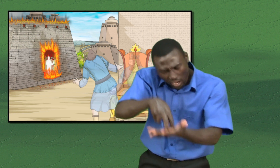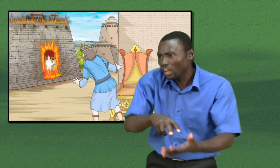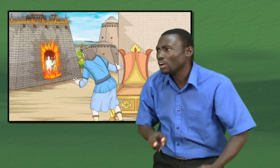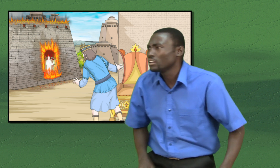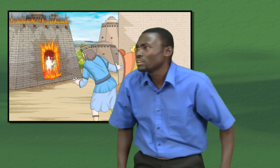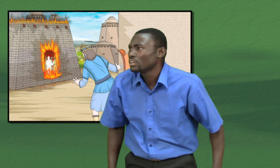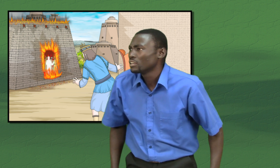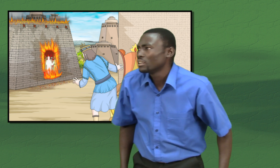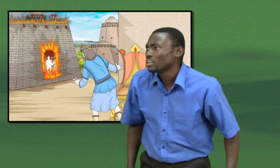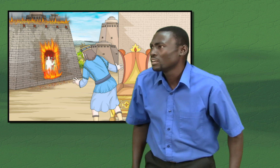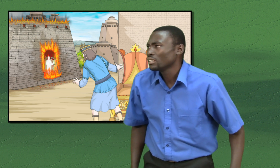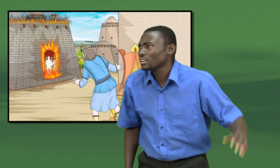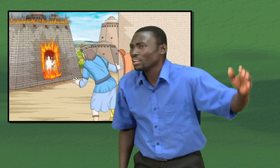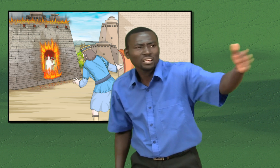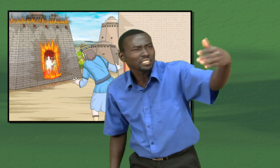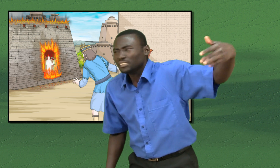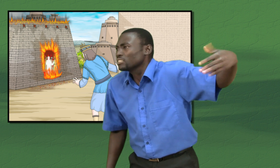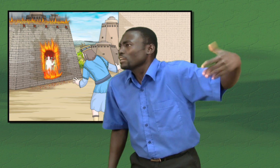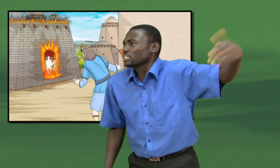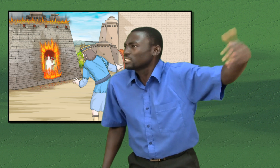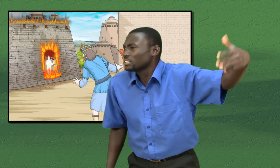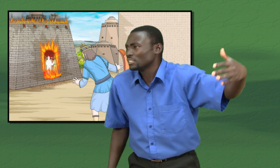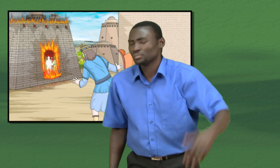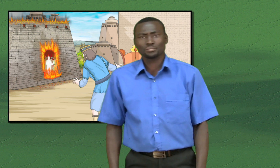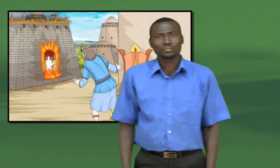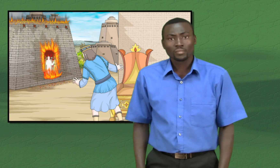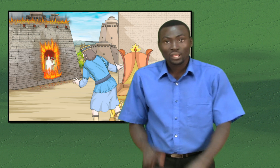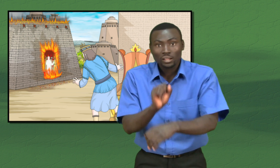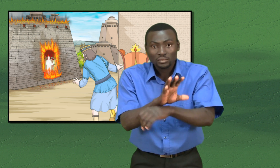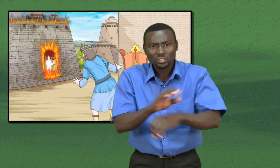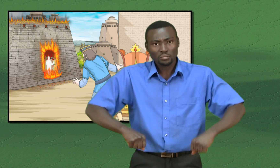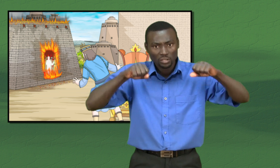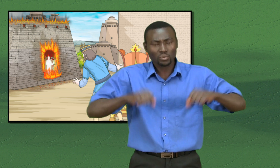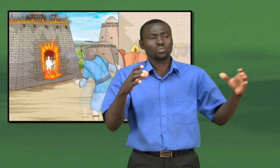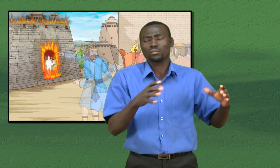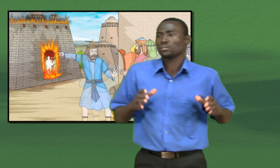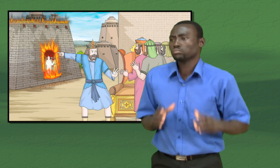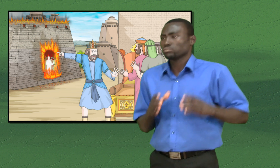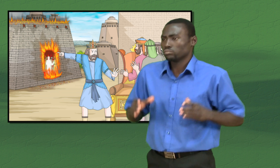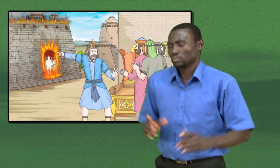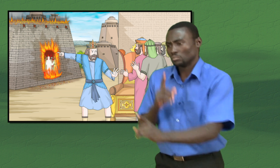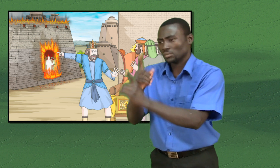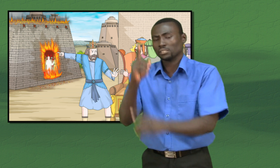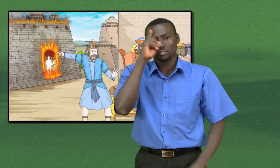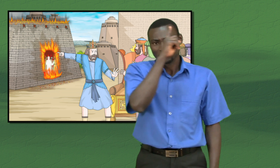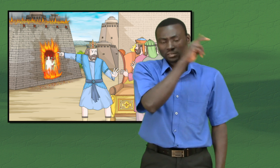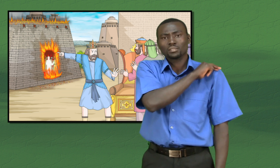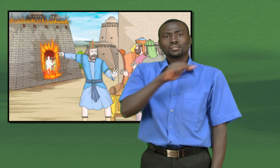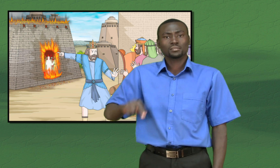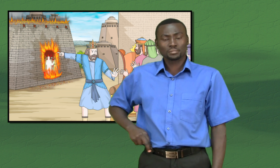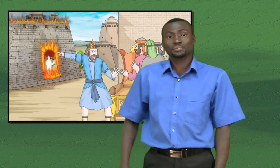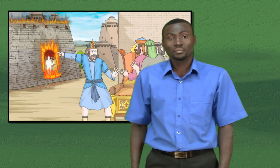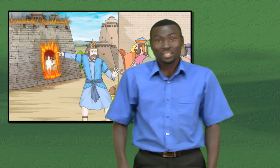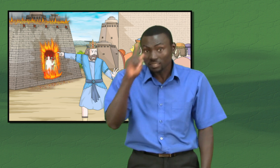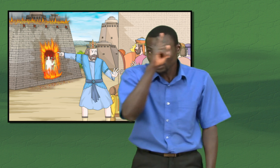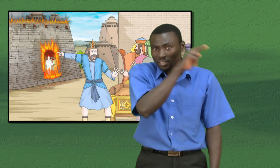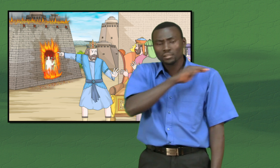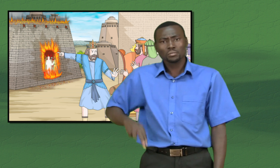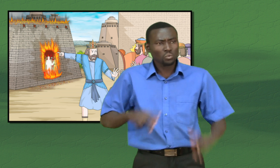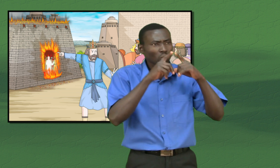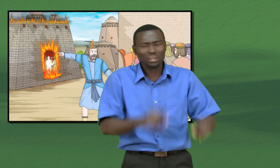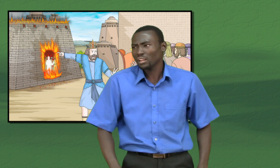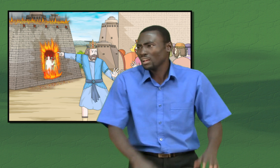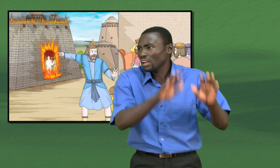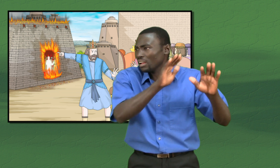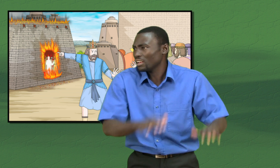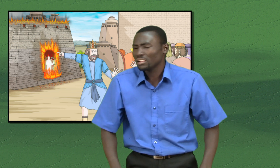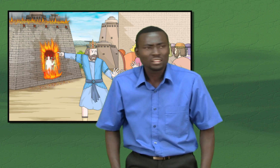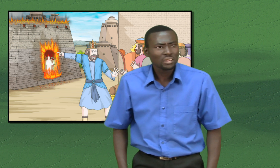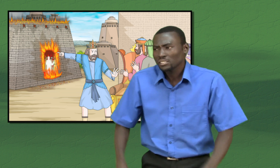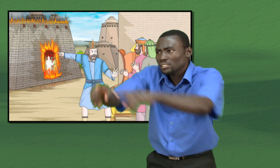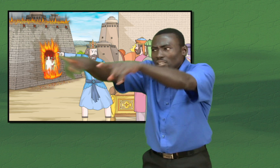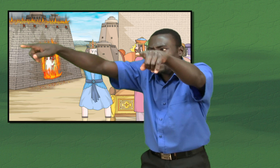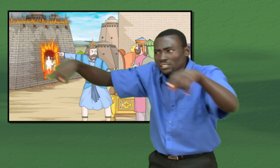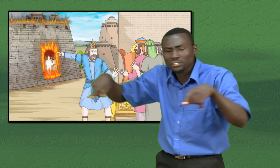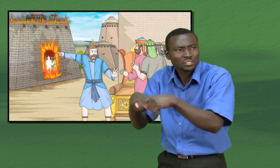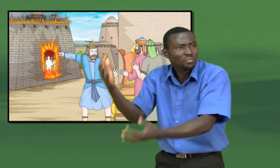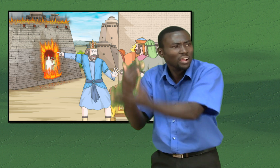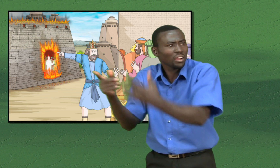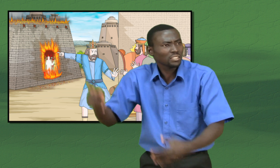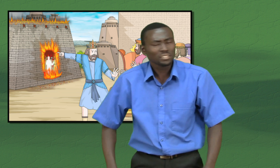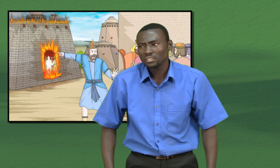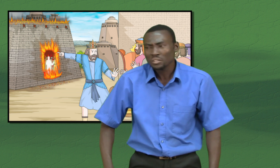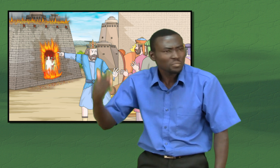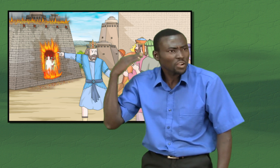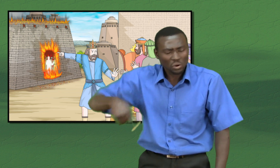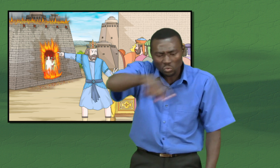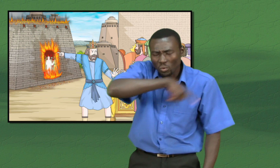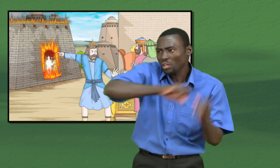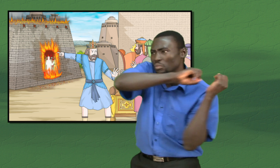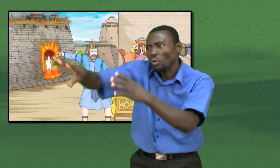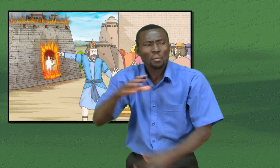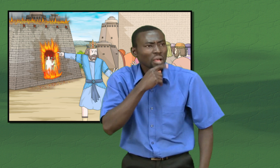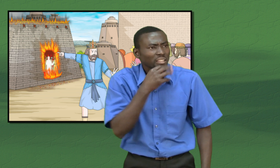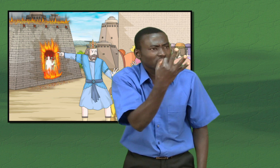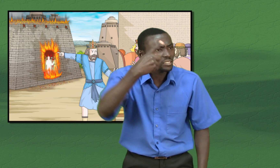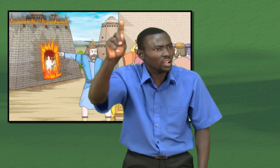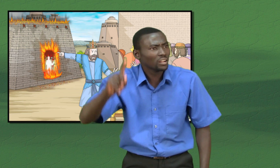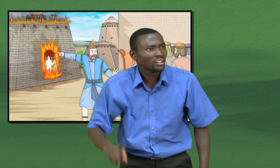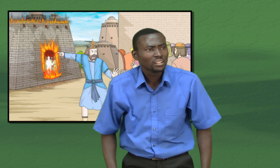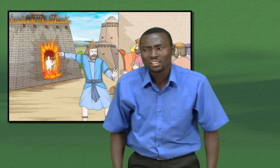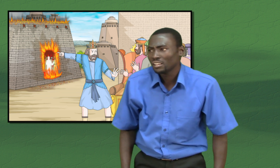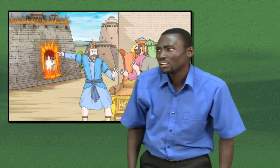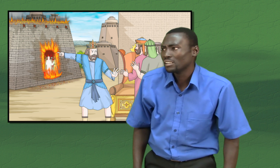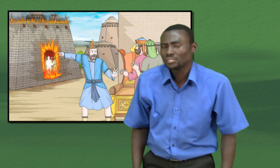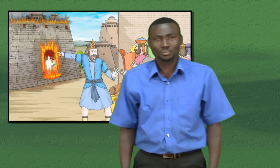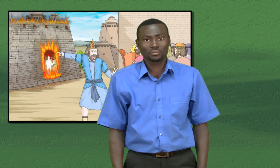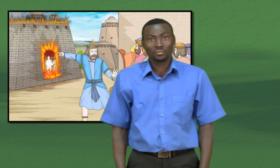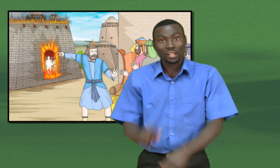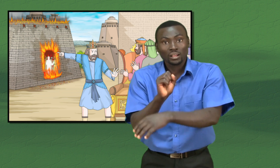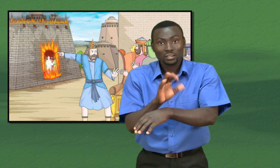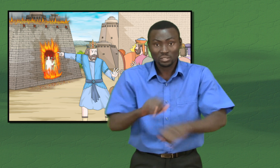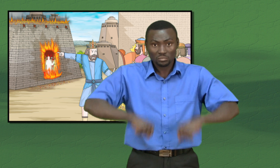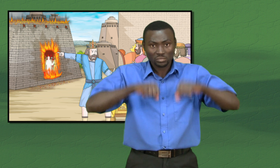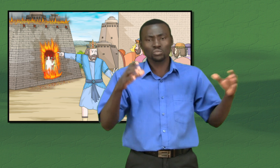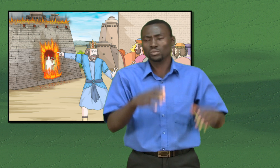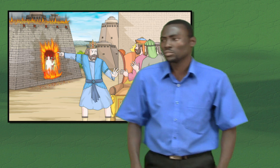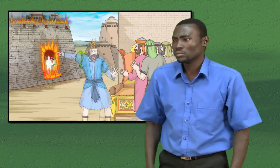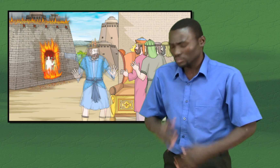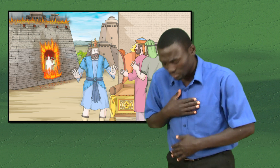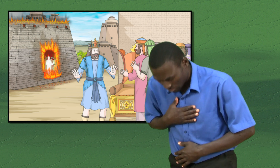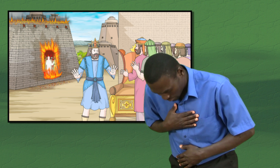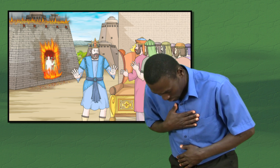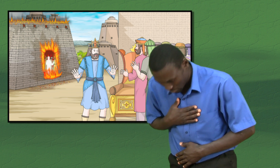And these three men, Shadrach, Meshach, and Abednego, firmly bound, fell into the blazing fiery furnace.